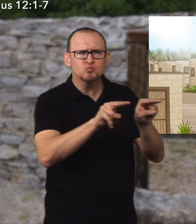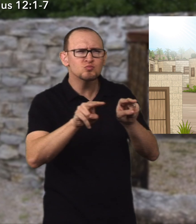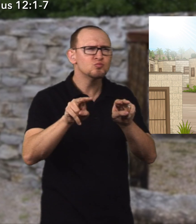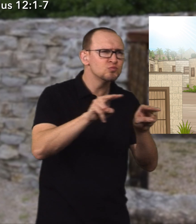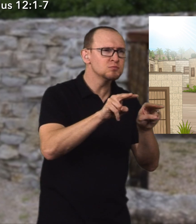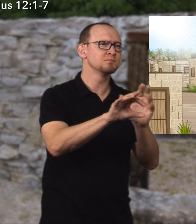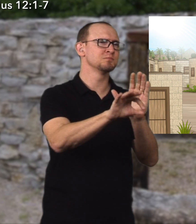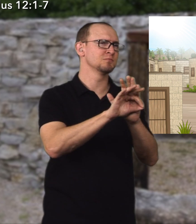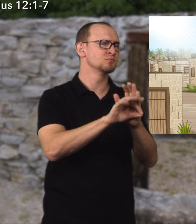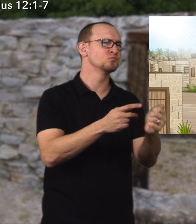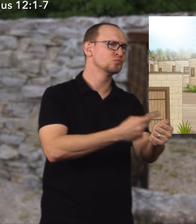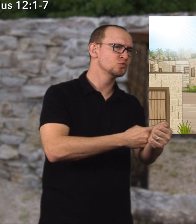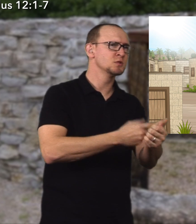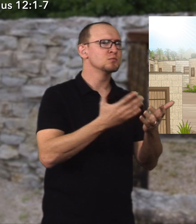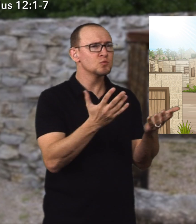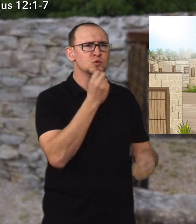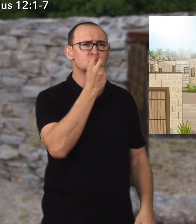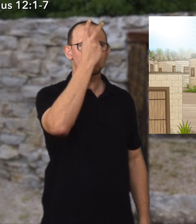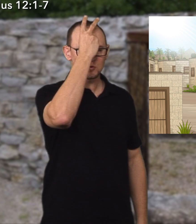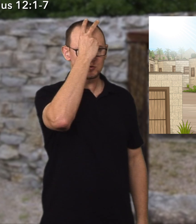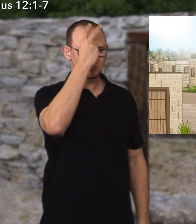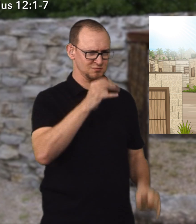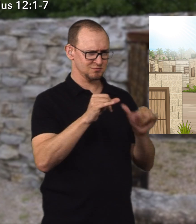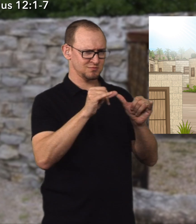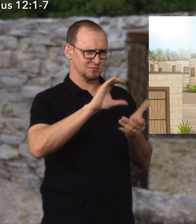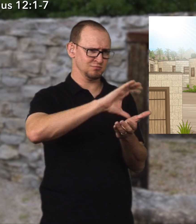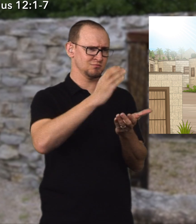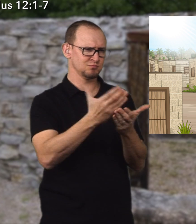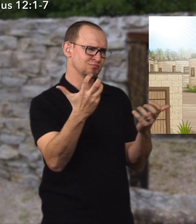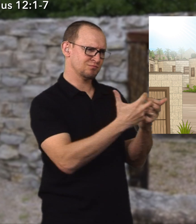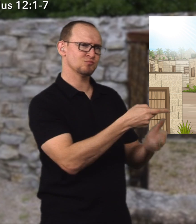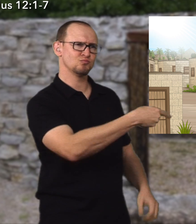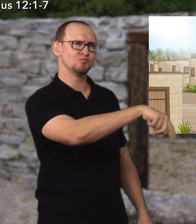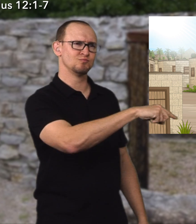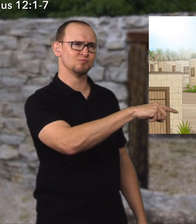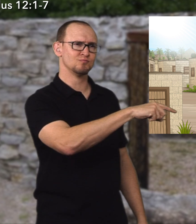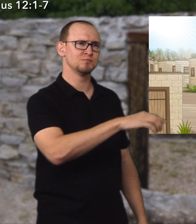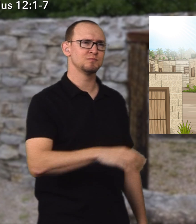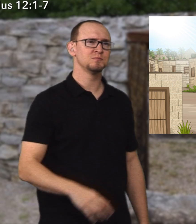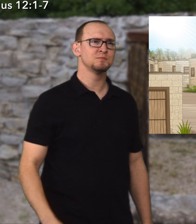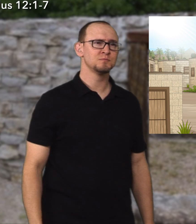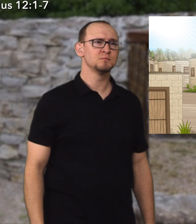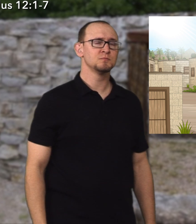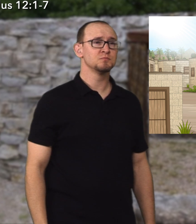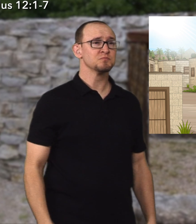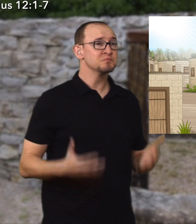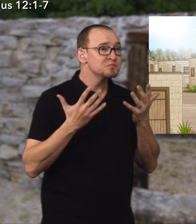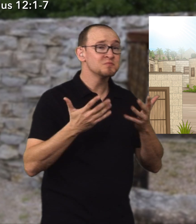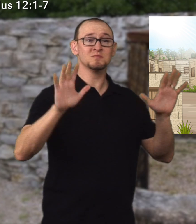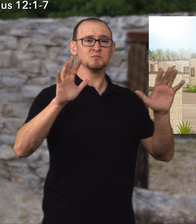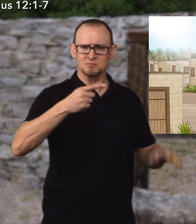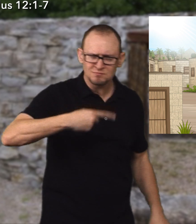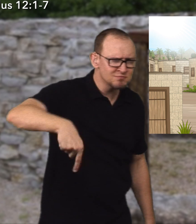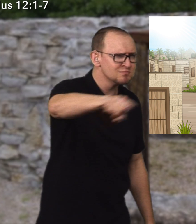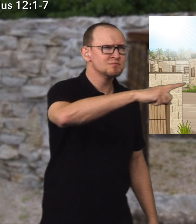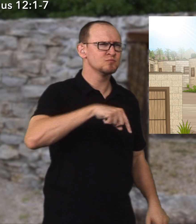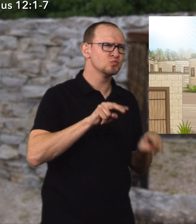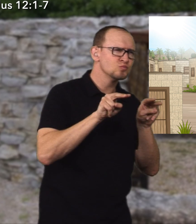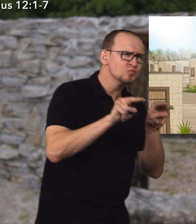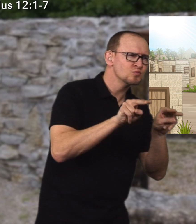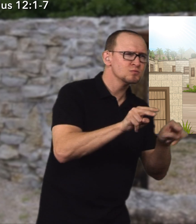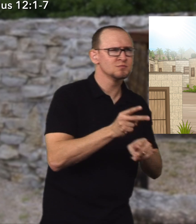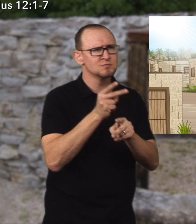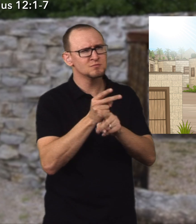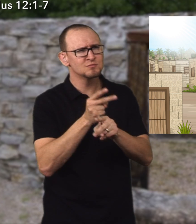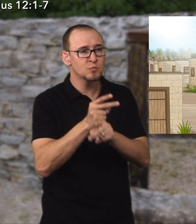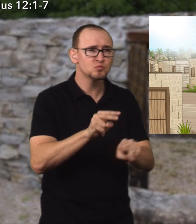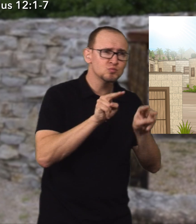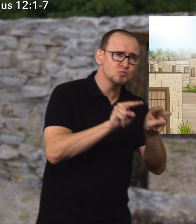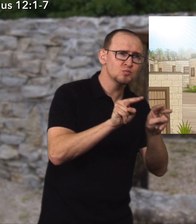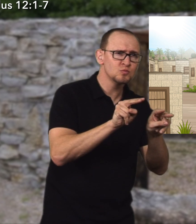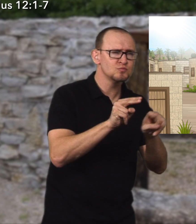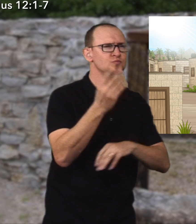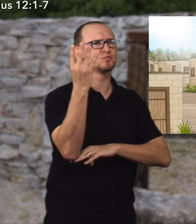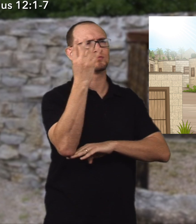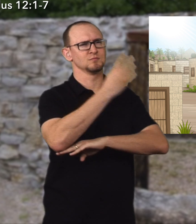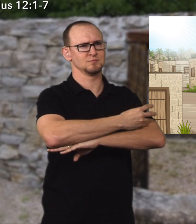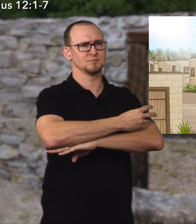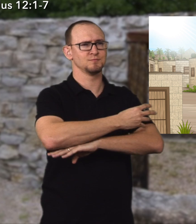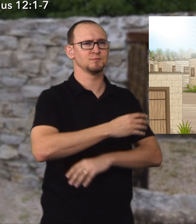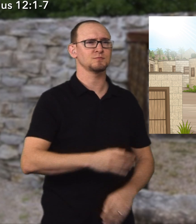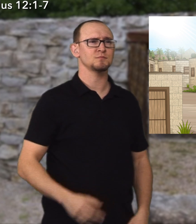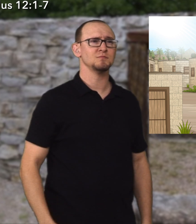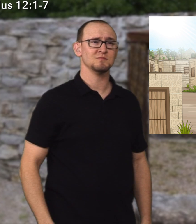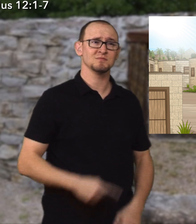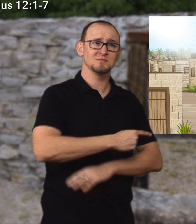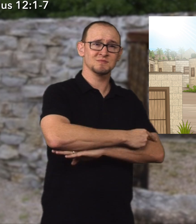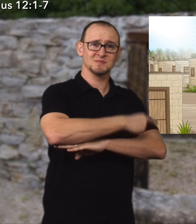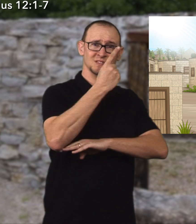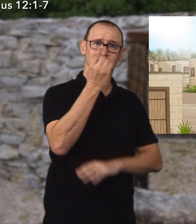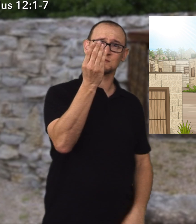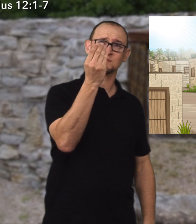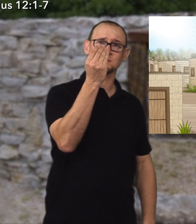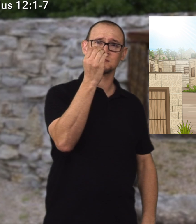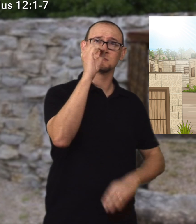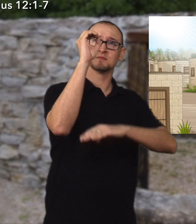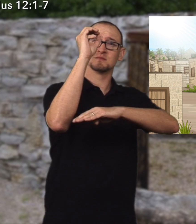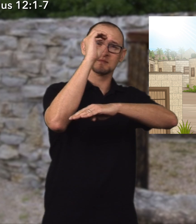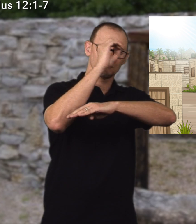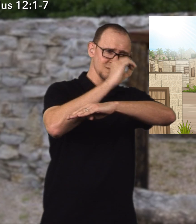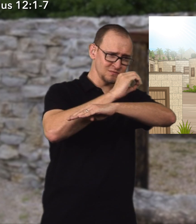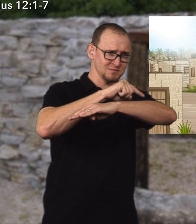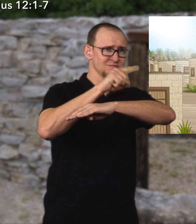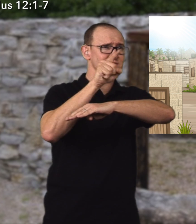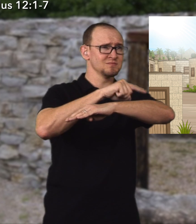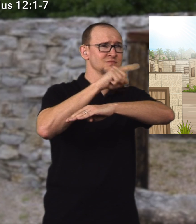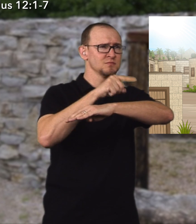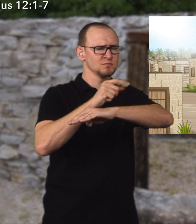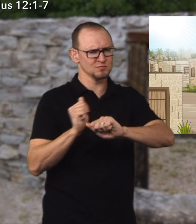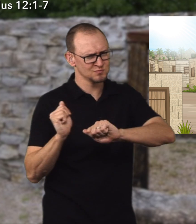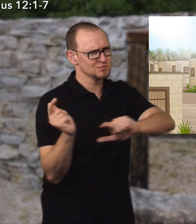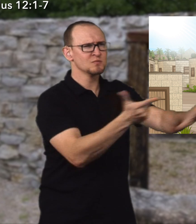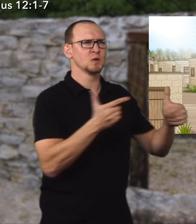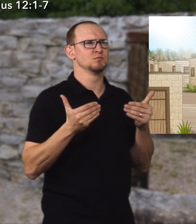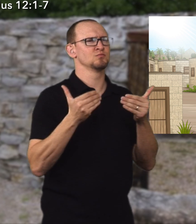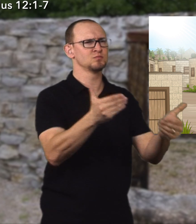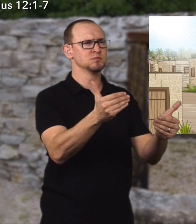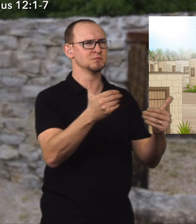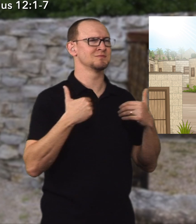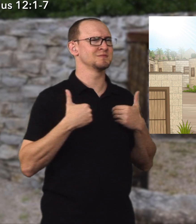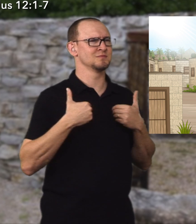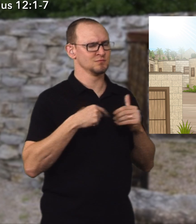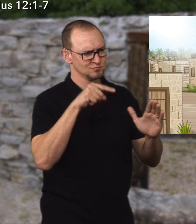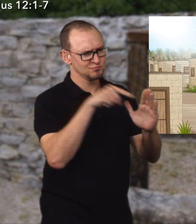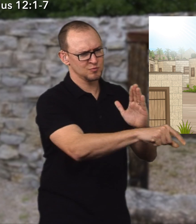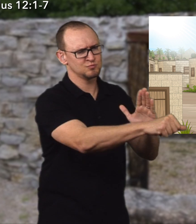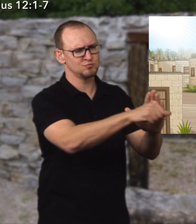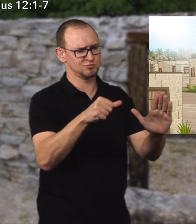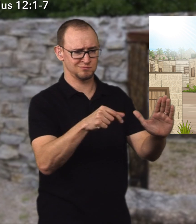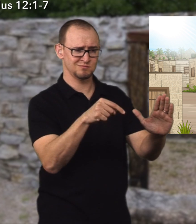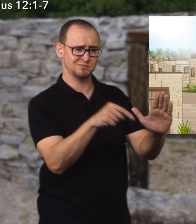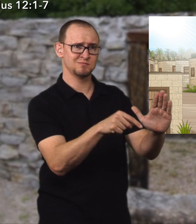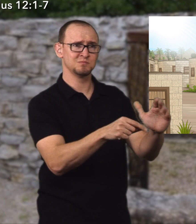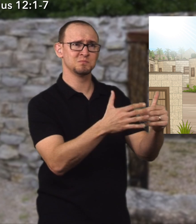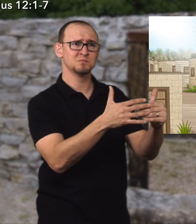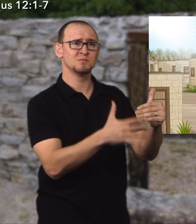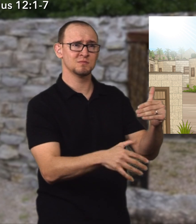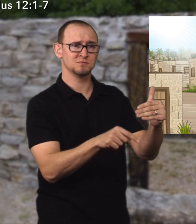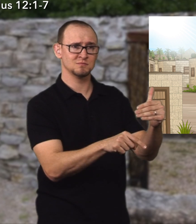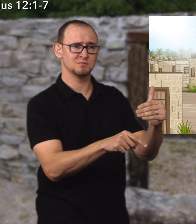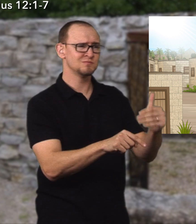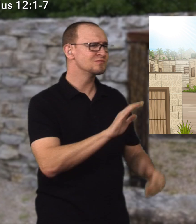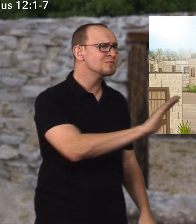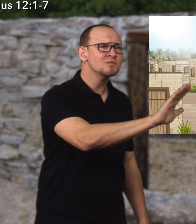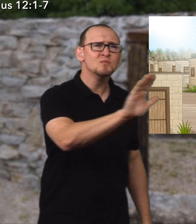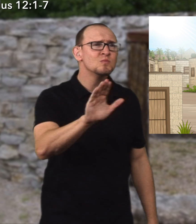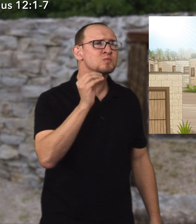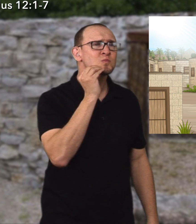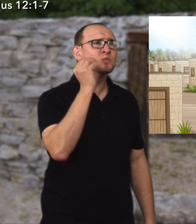You must keep it until the fourteenth day of the month, when the whole assembly of the congregation of Israel will slaughter the animals at twilight.